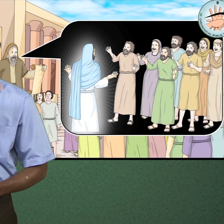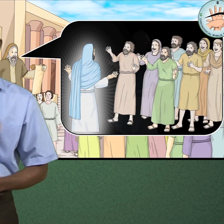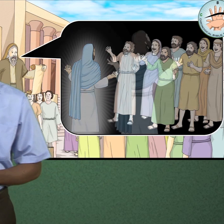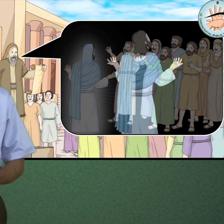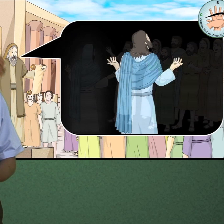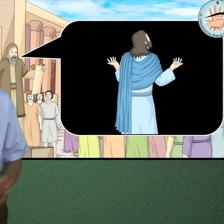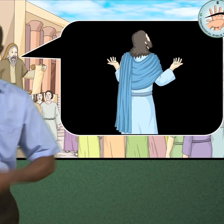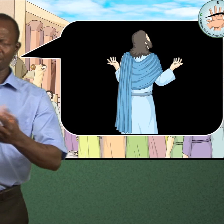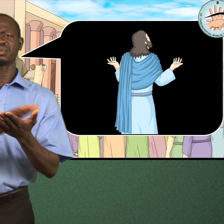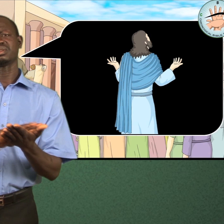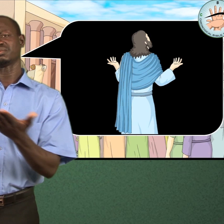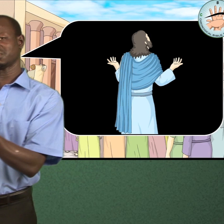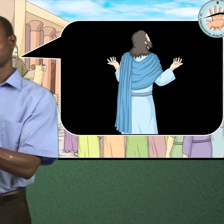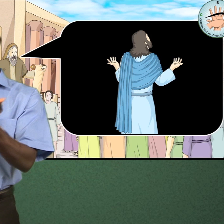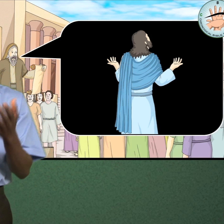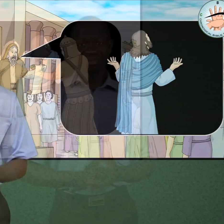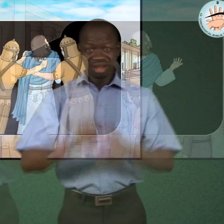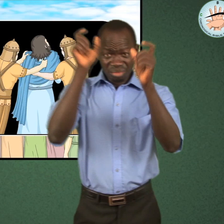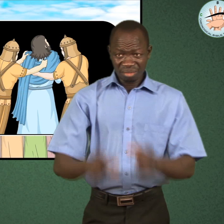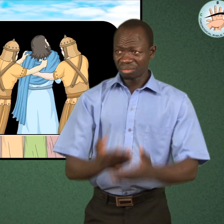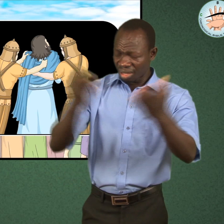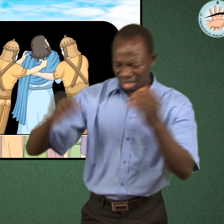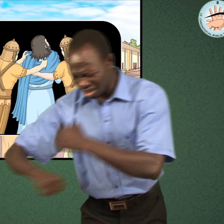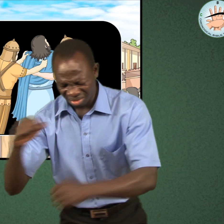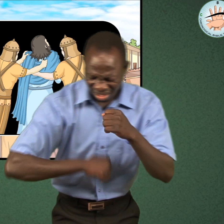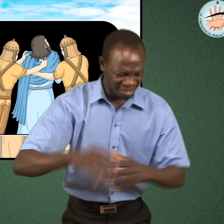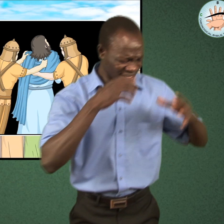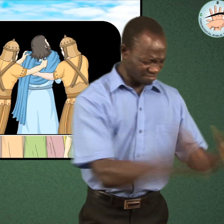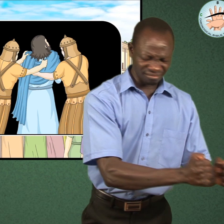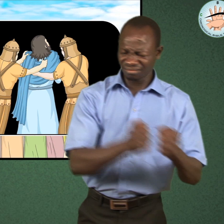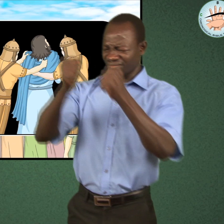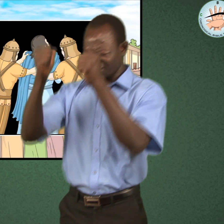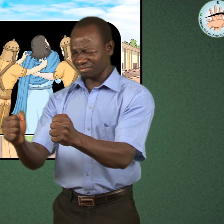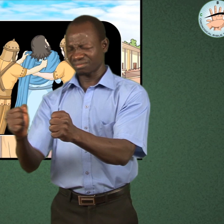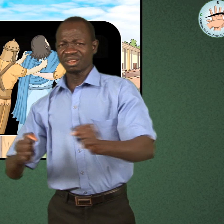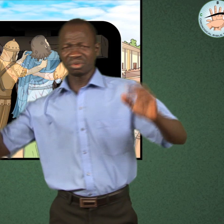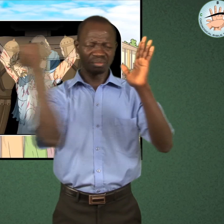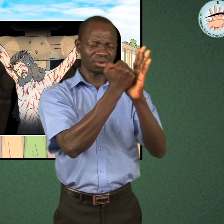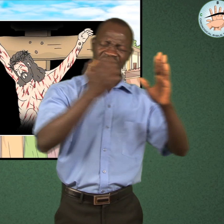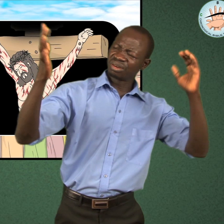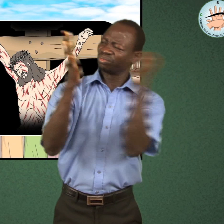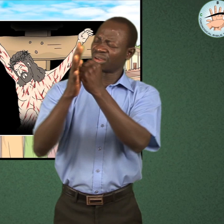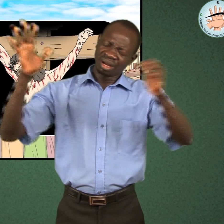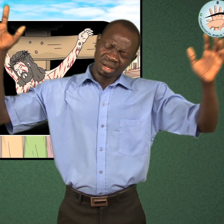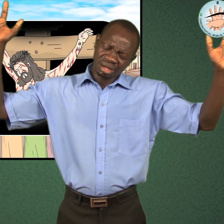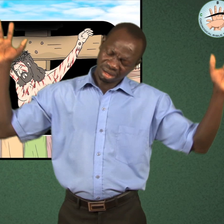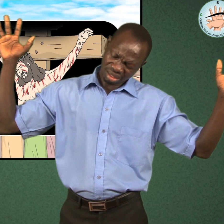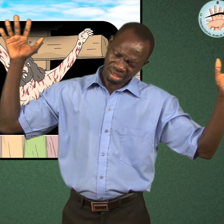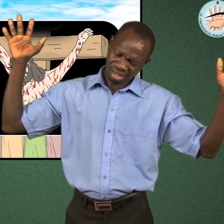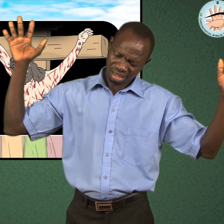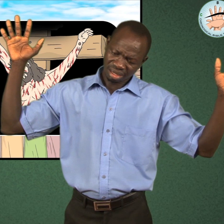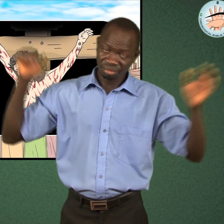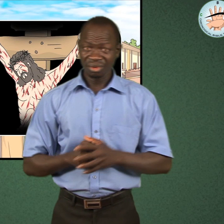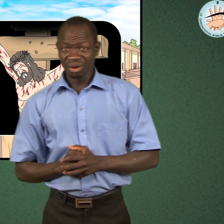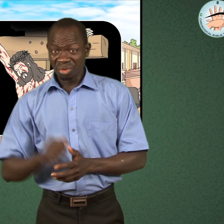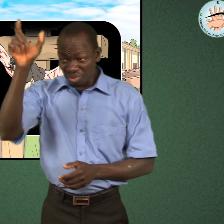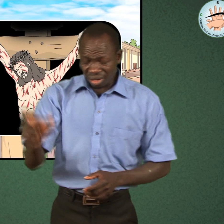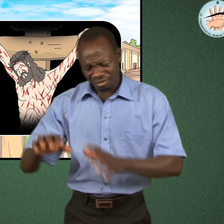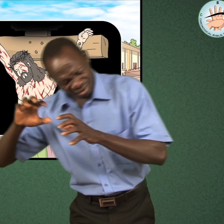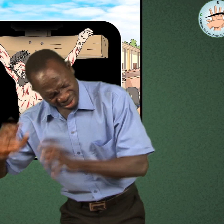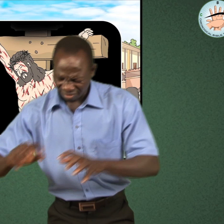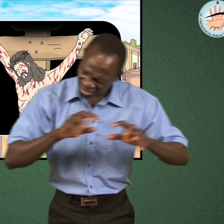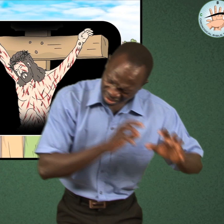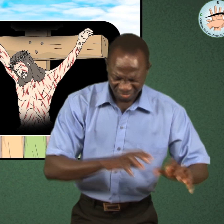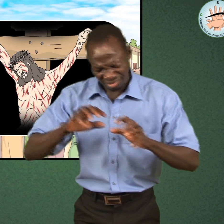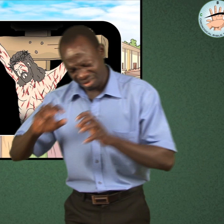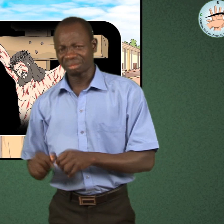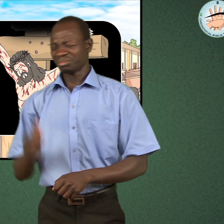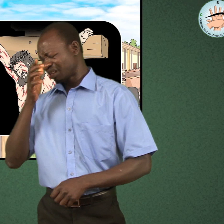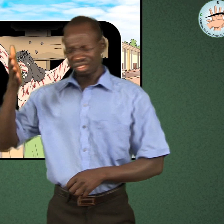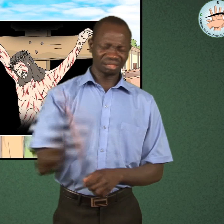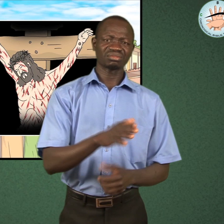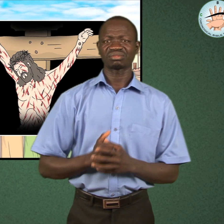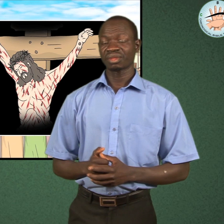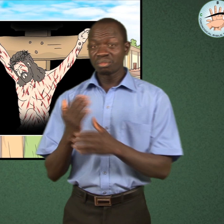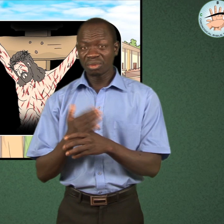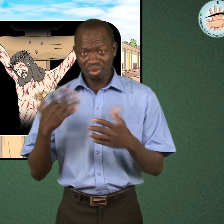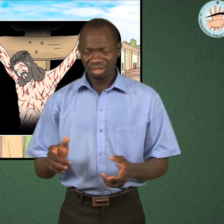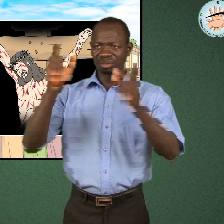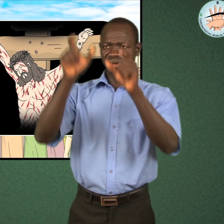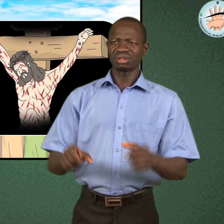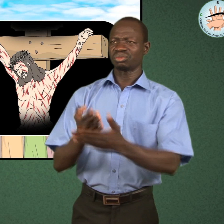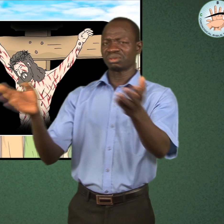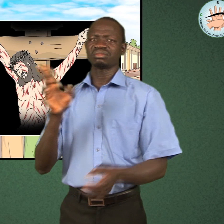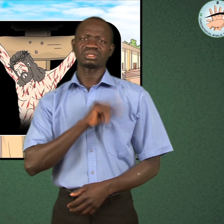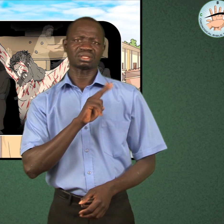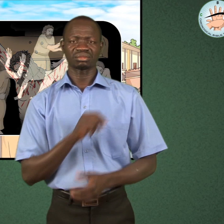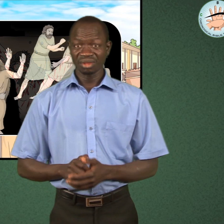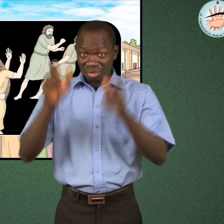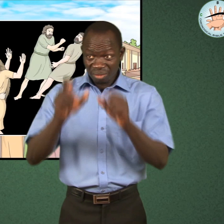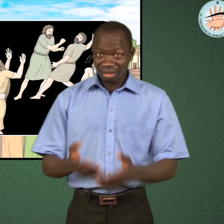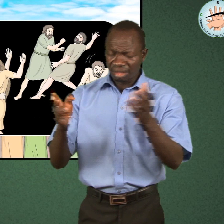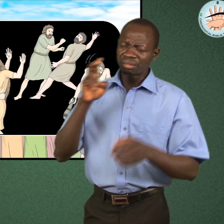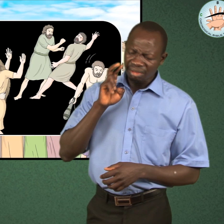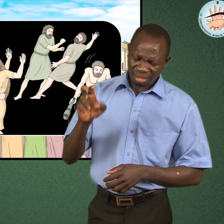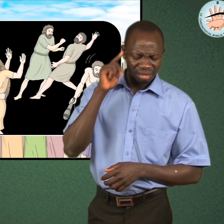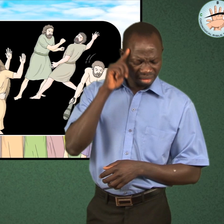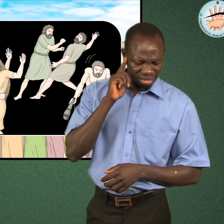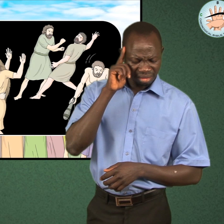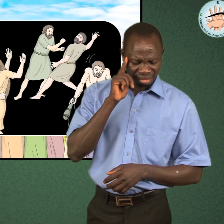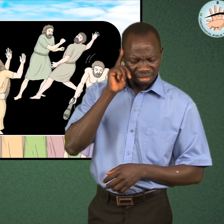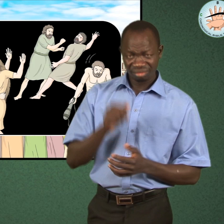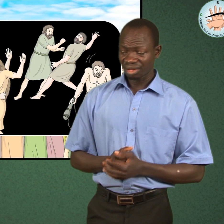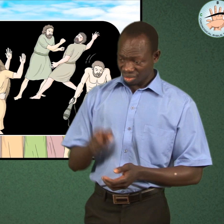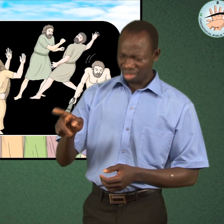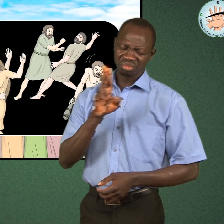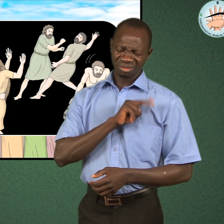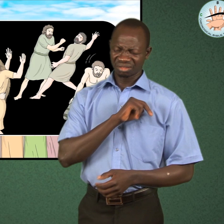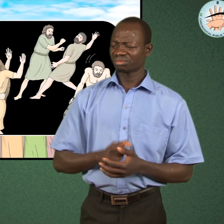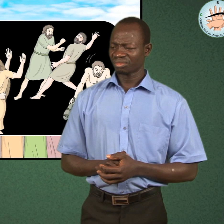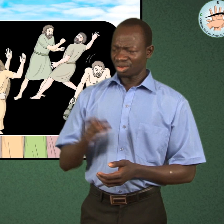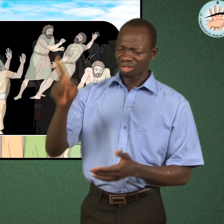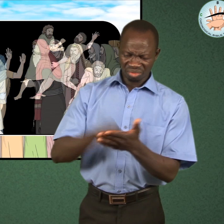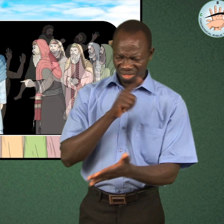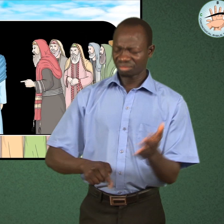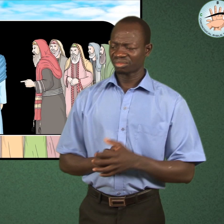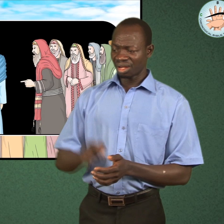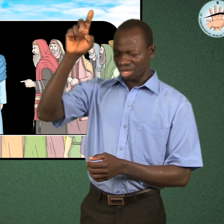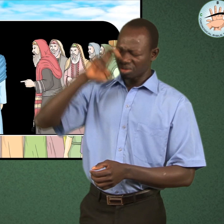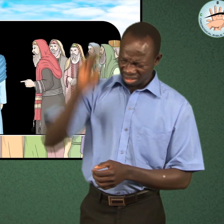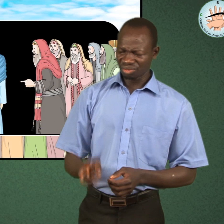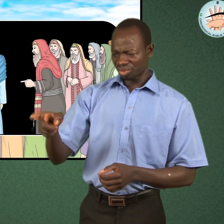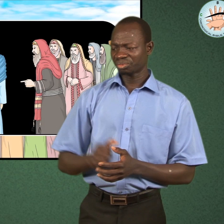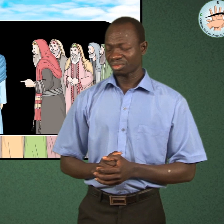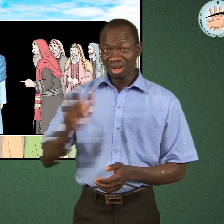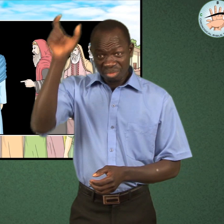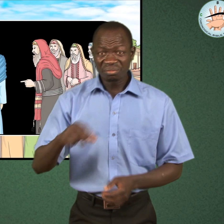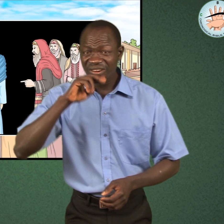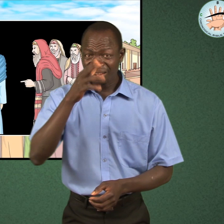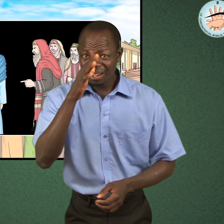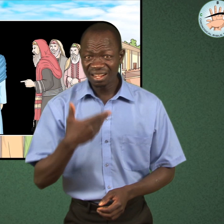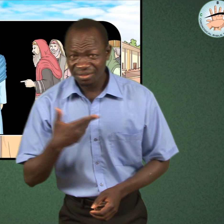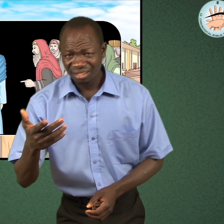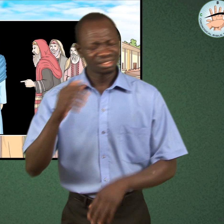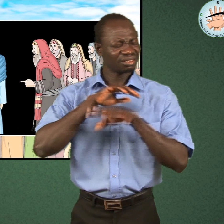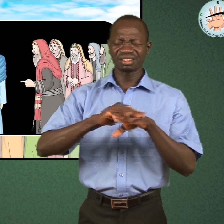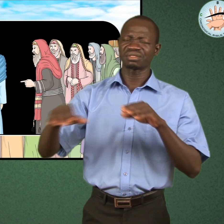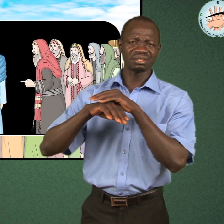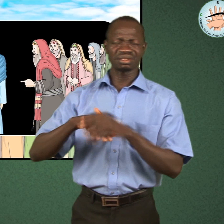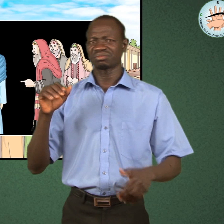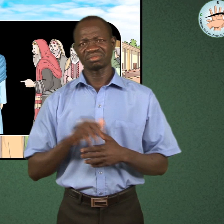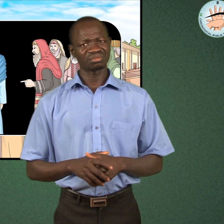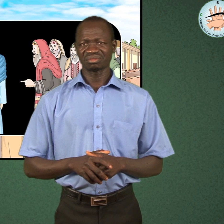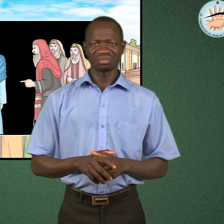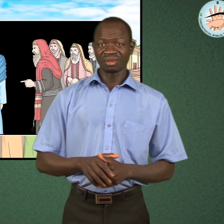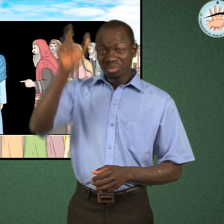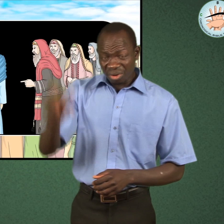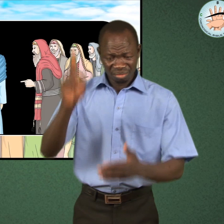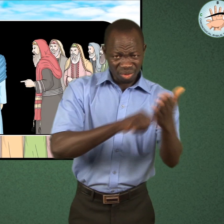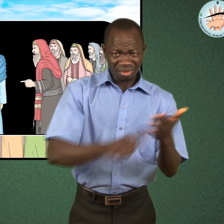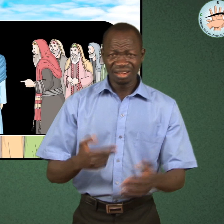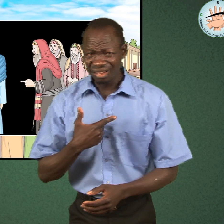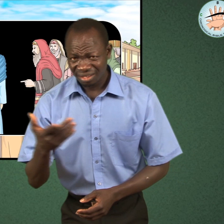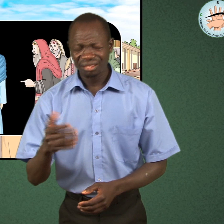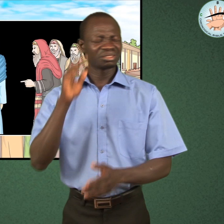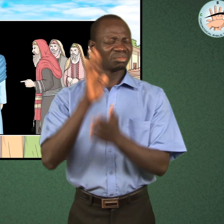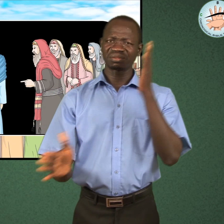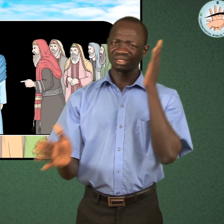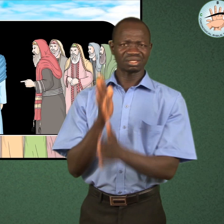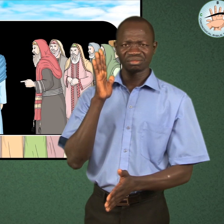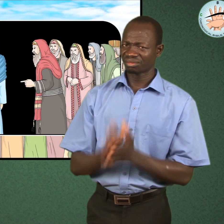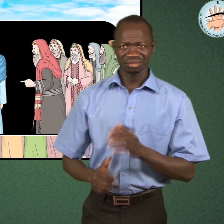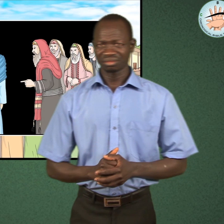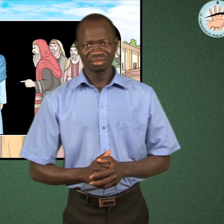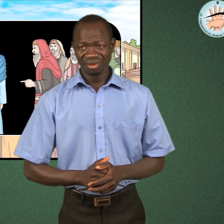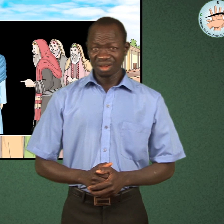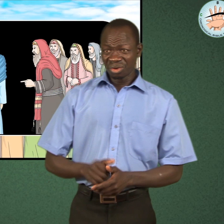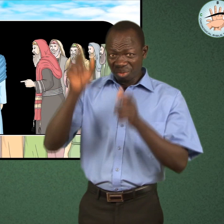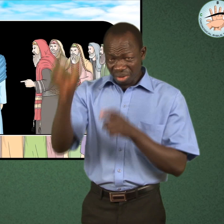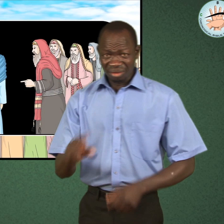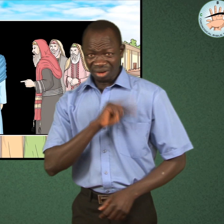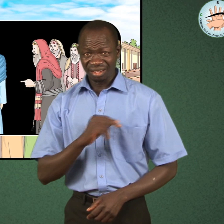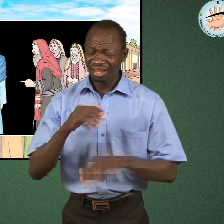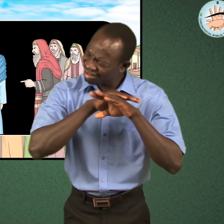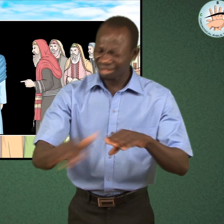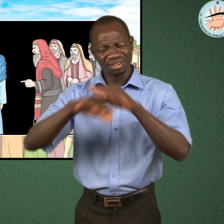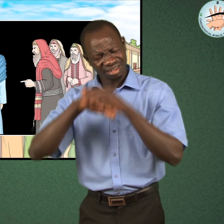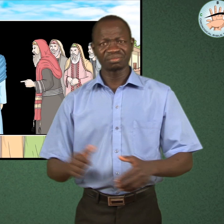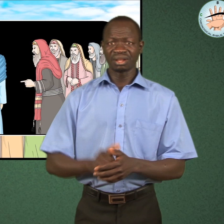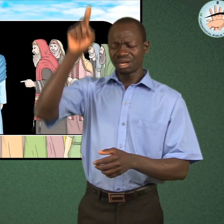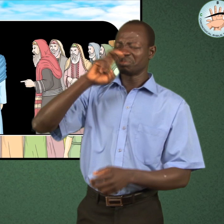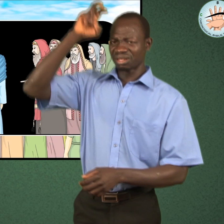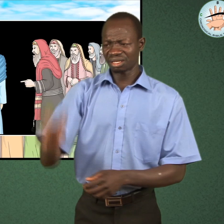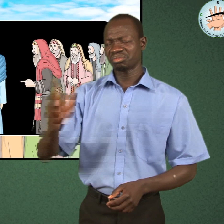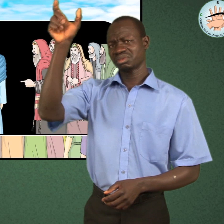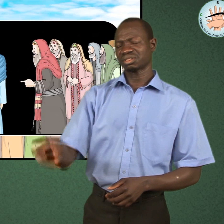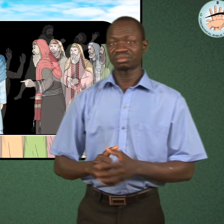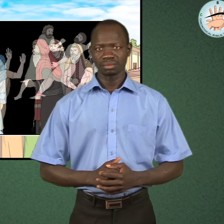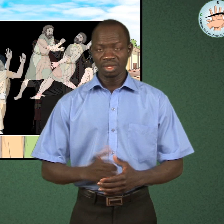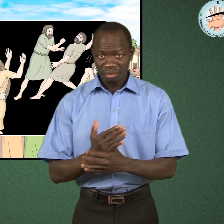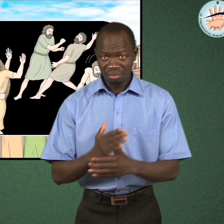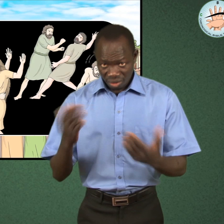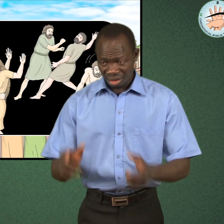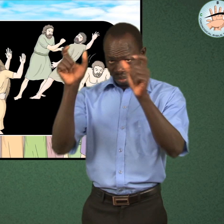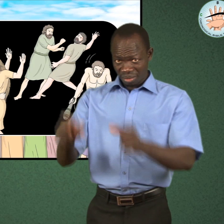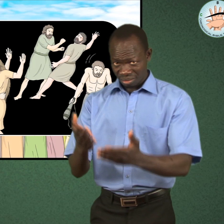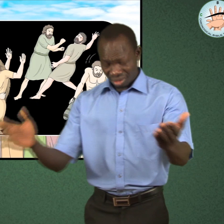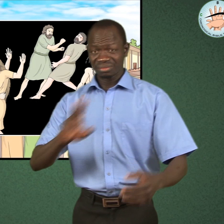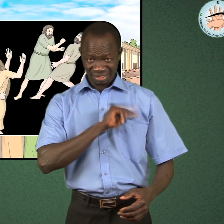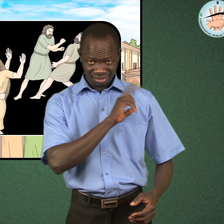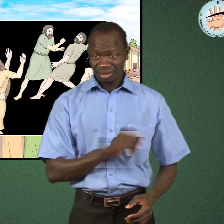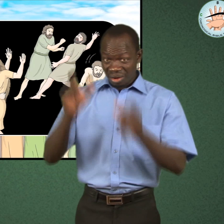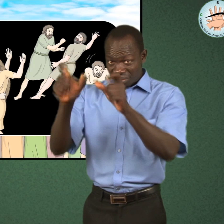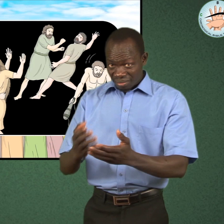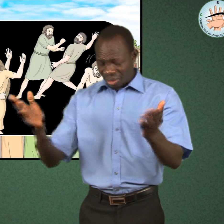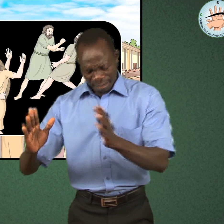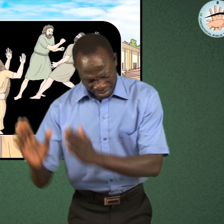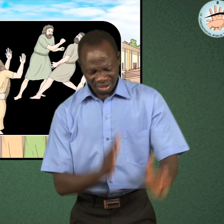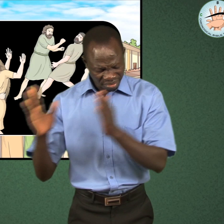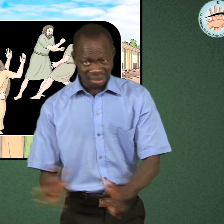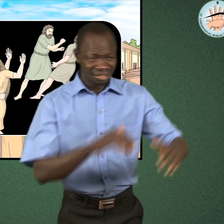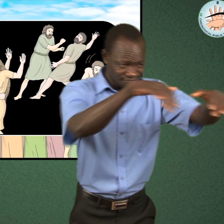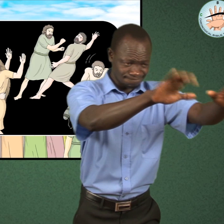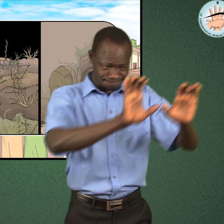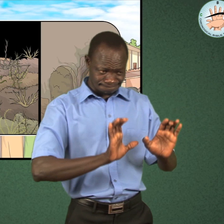By oppression and judgment He was taken away, and who can recount His descendants? For He was cut off from the land of the living;